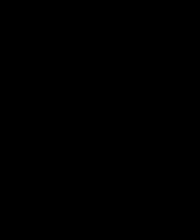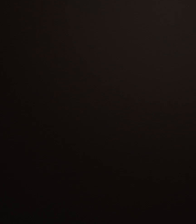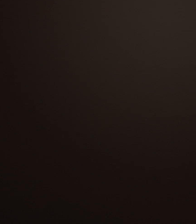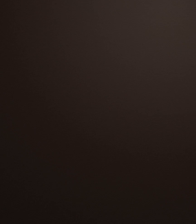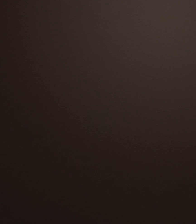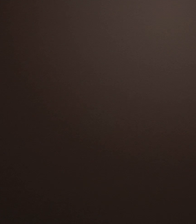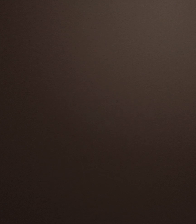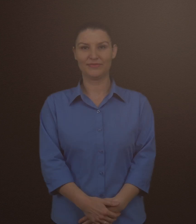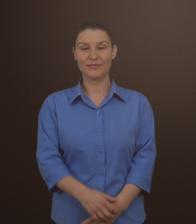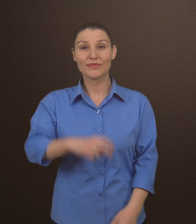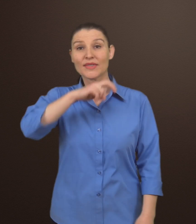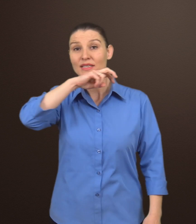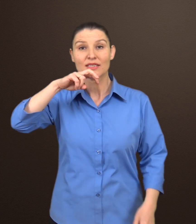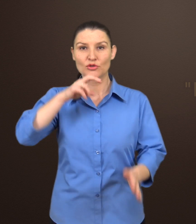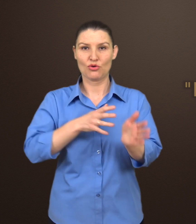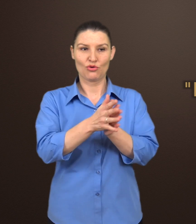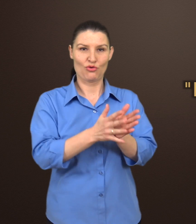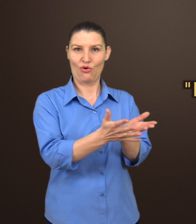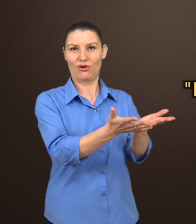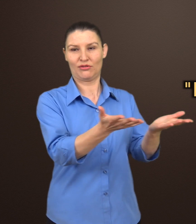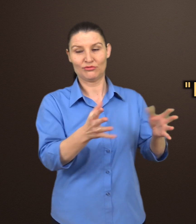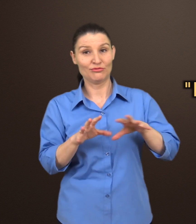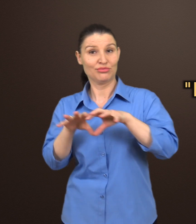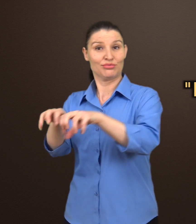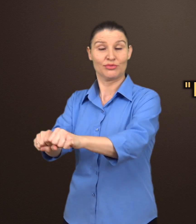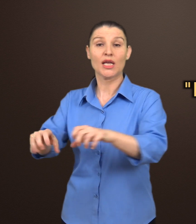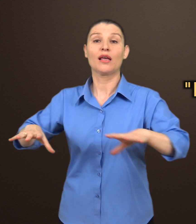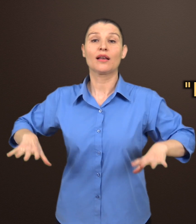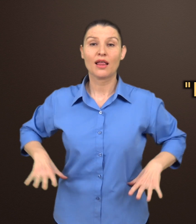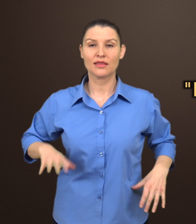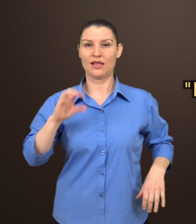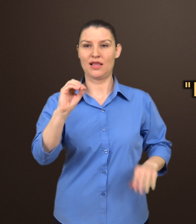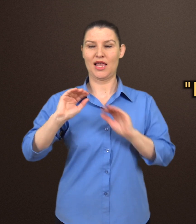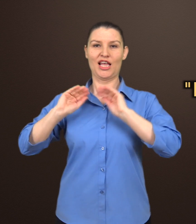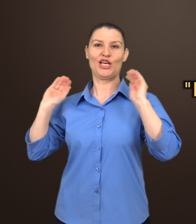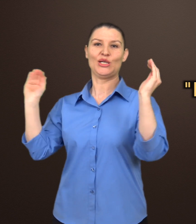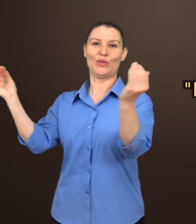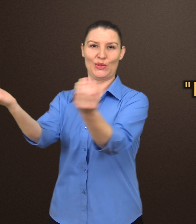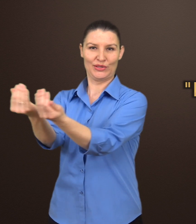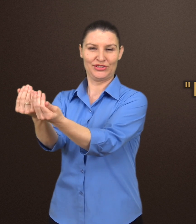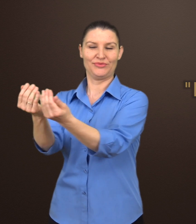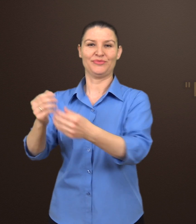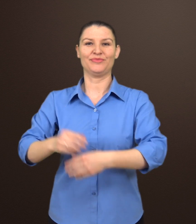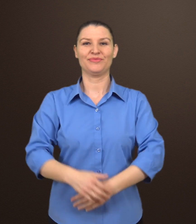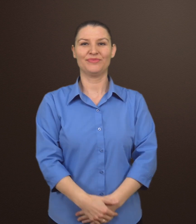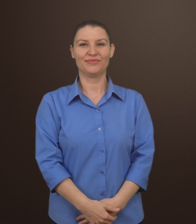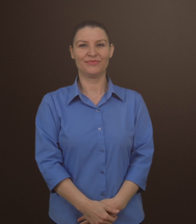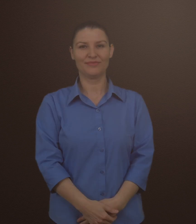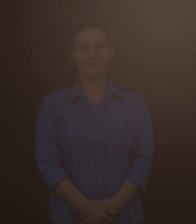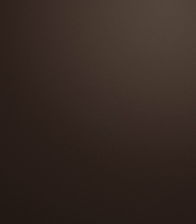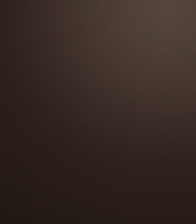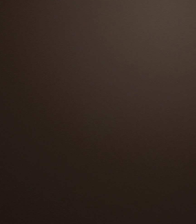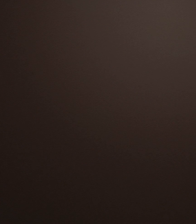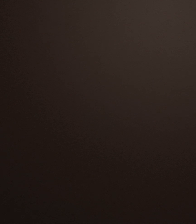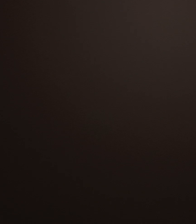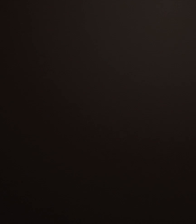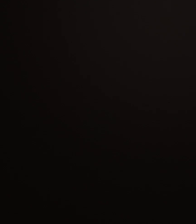Israelites capture the city of Jericho